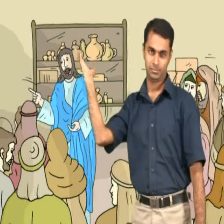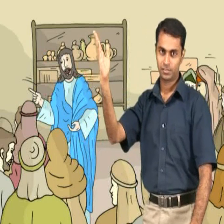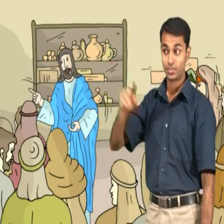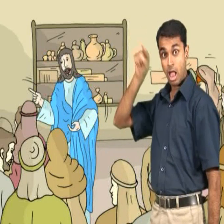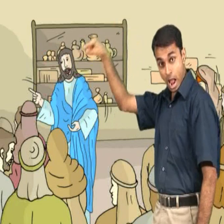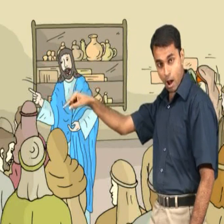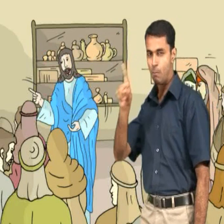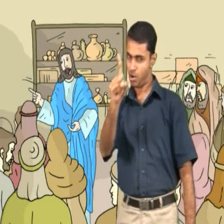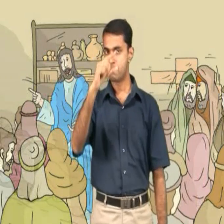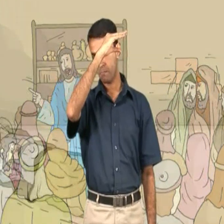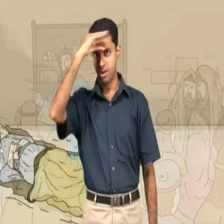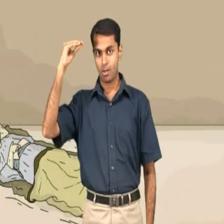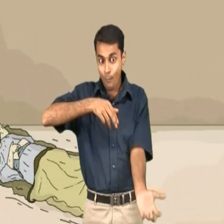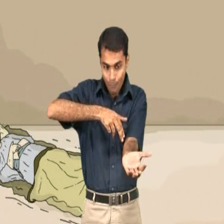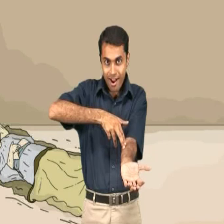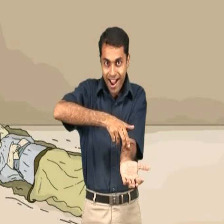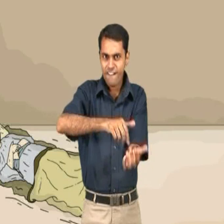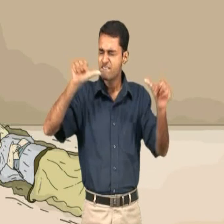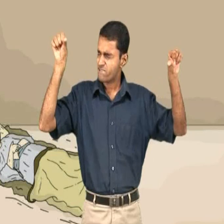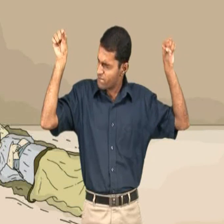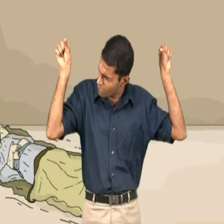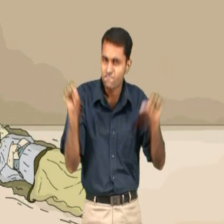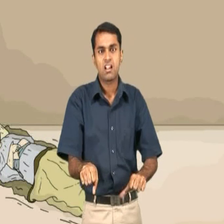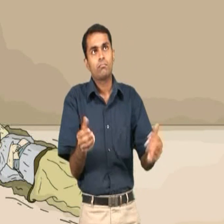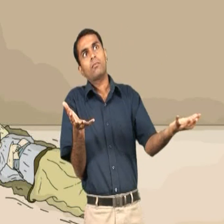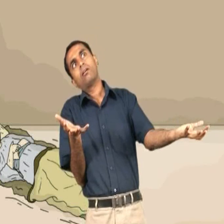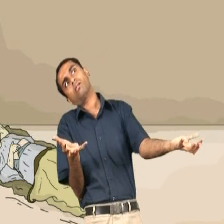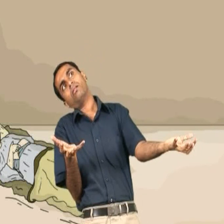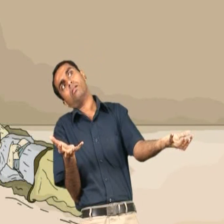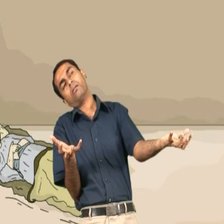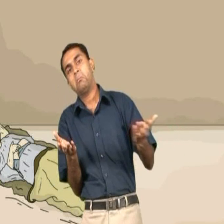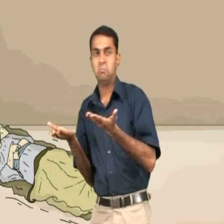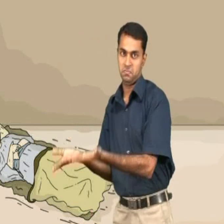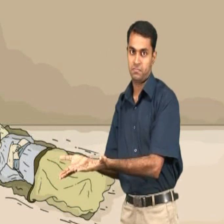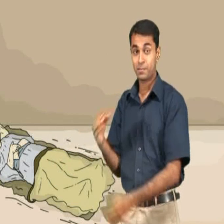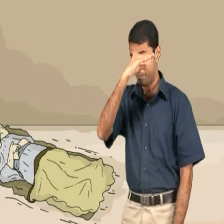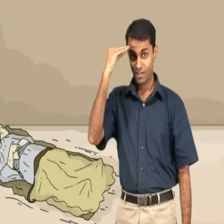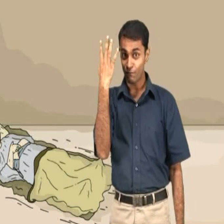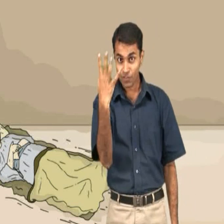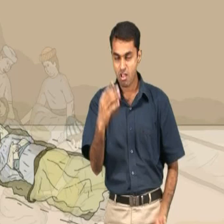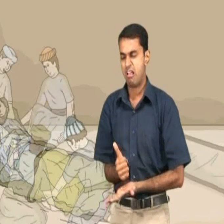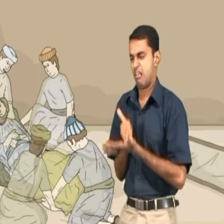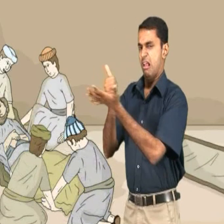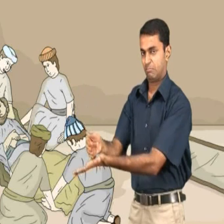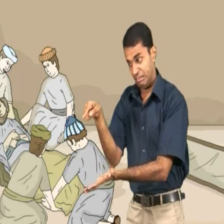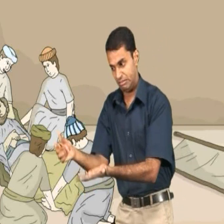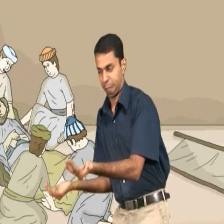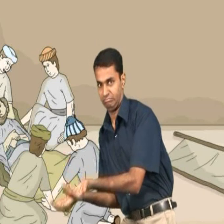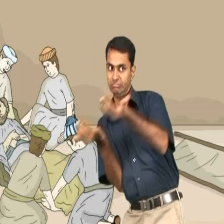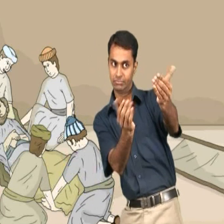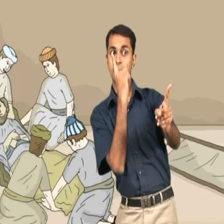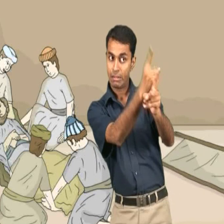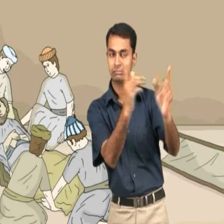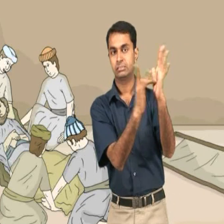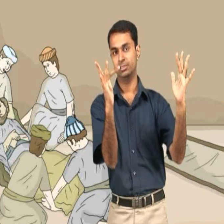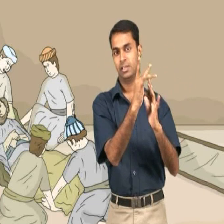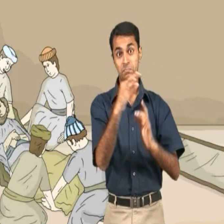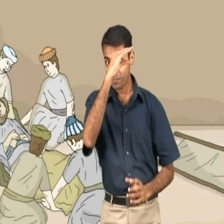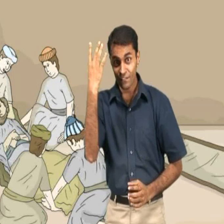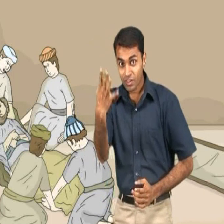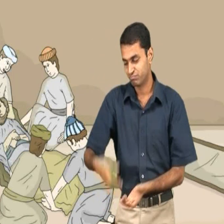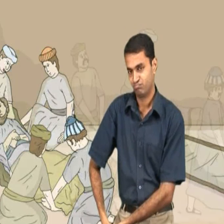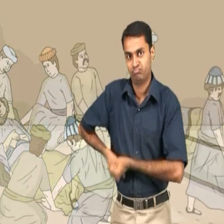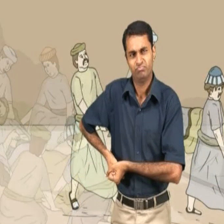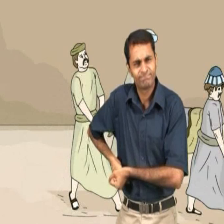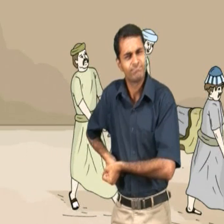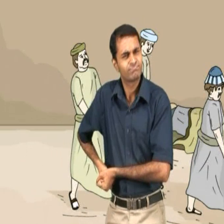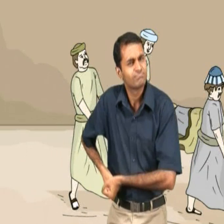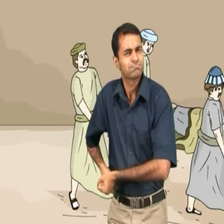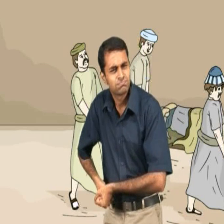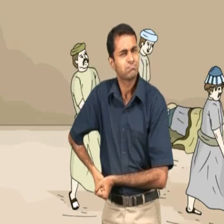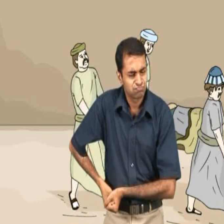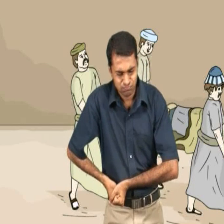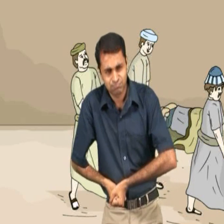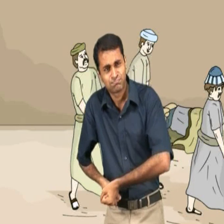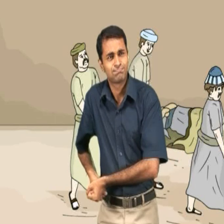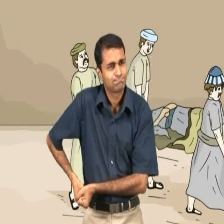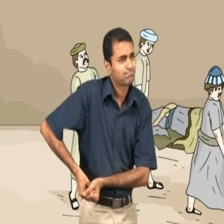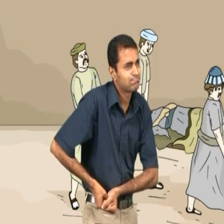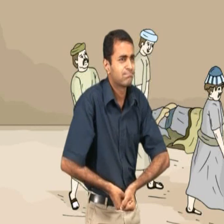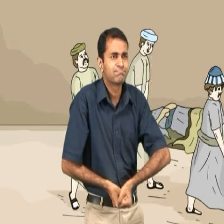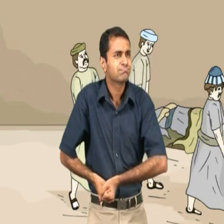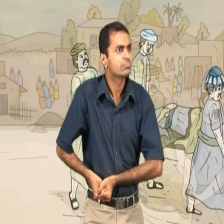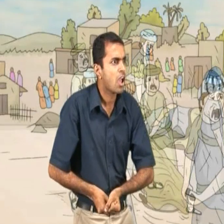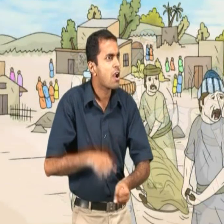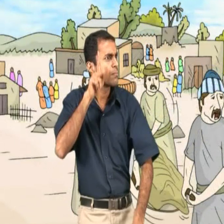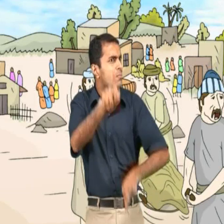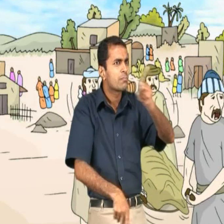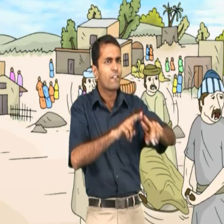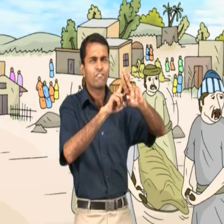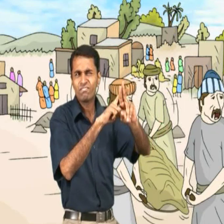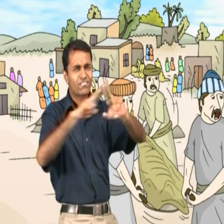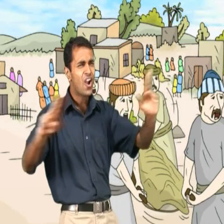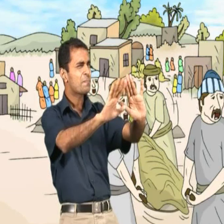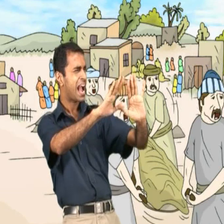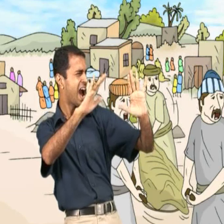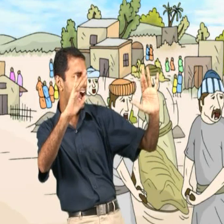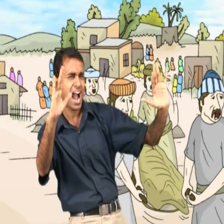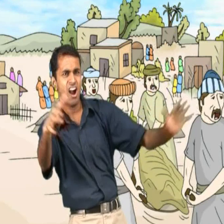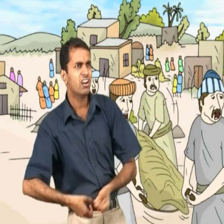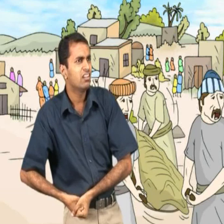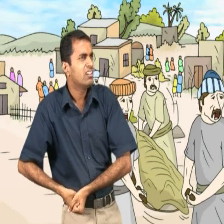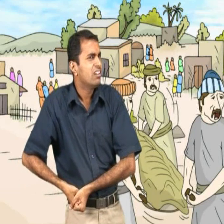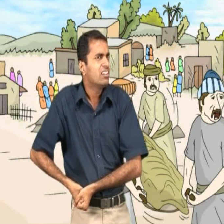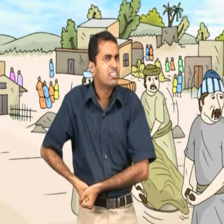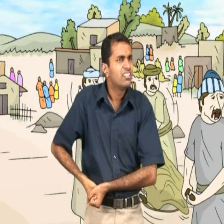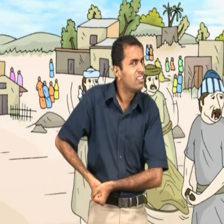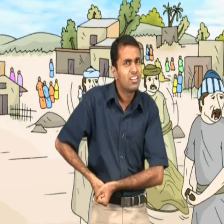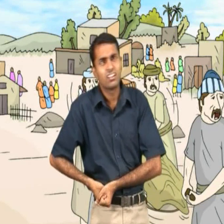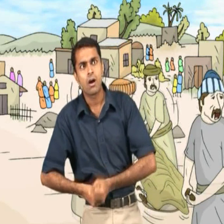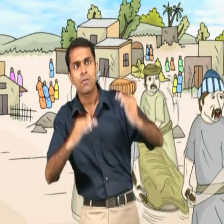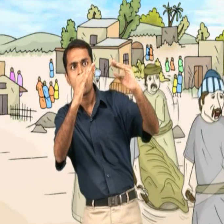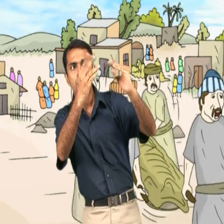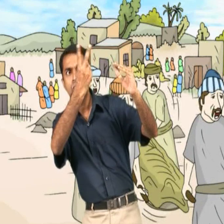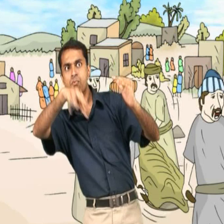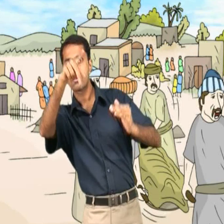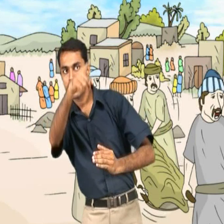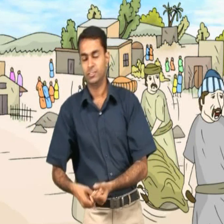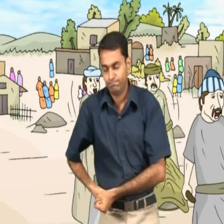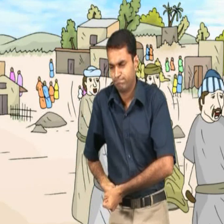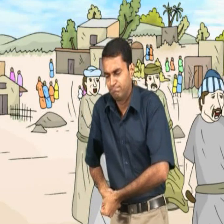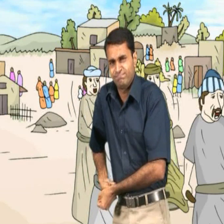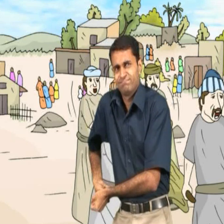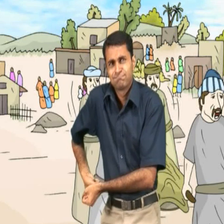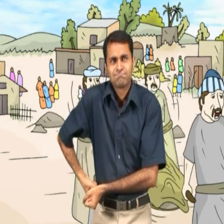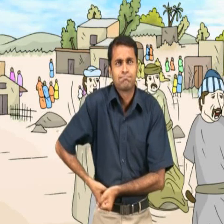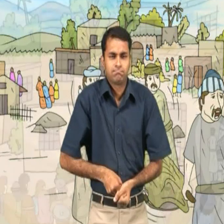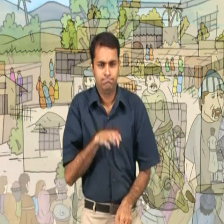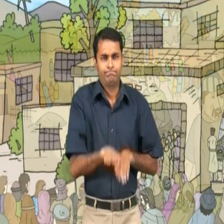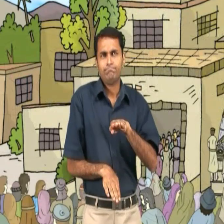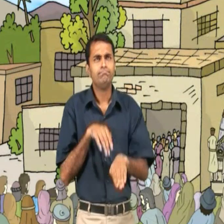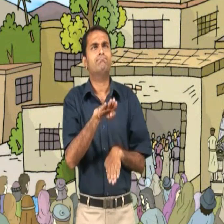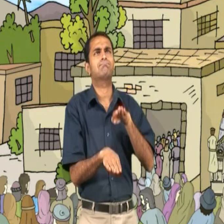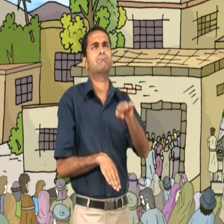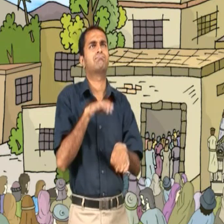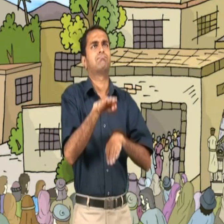Then a paralytic was brought to Him, carried by four men.